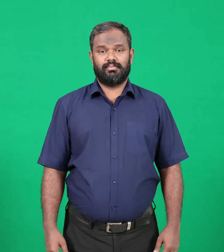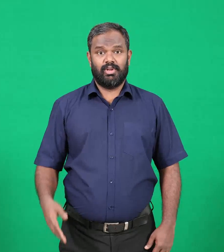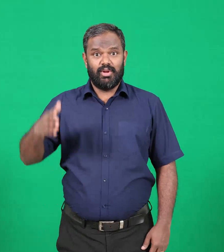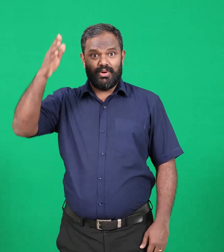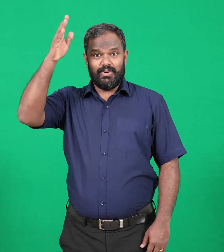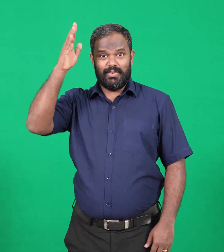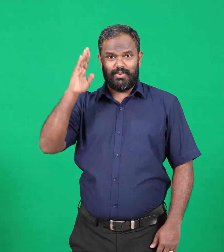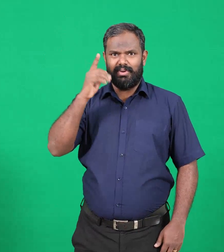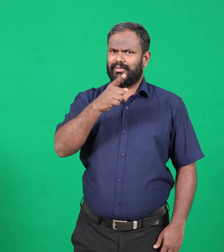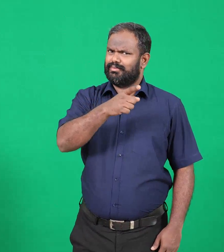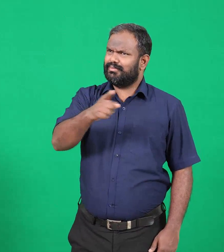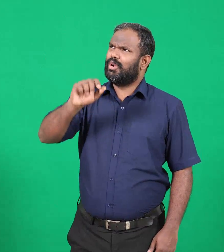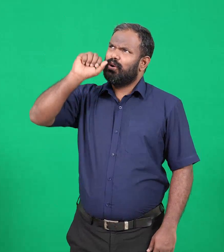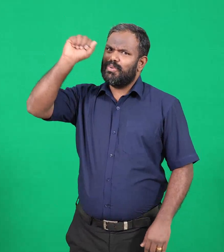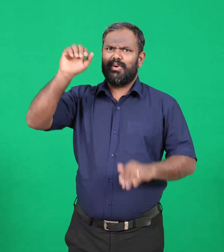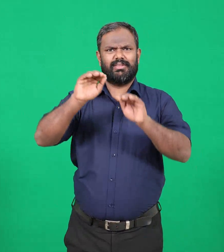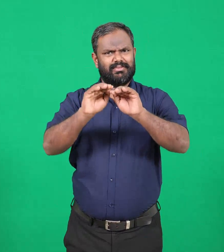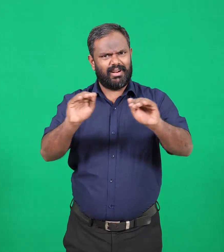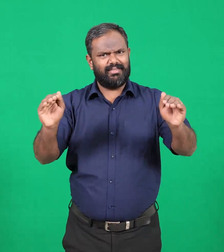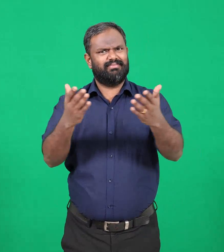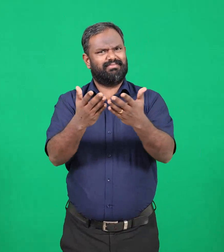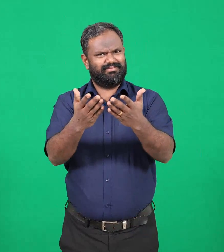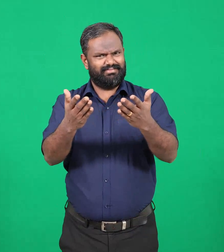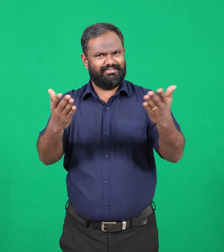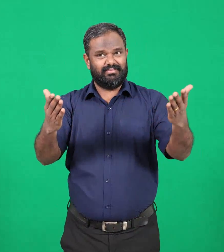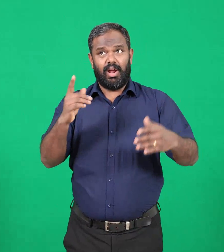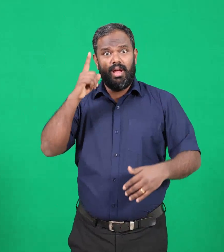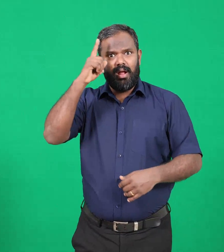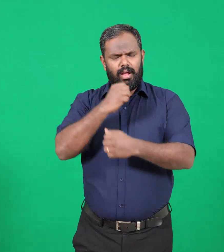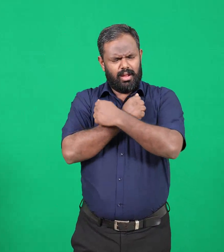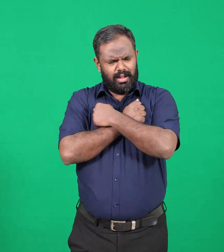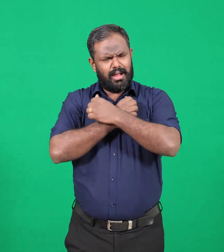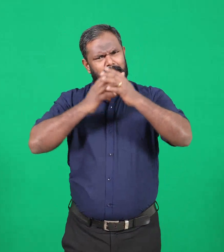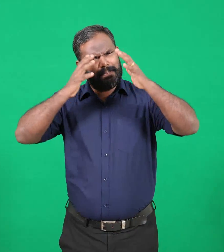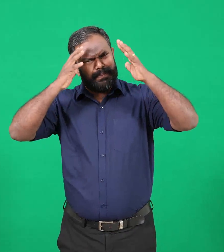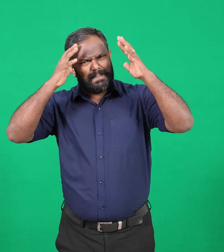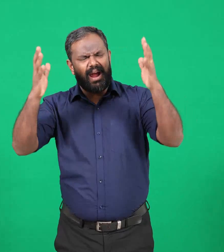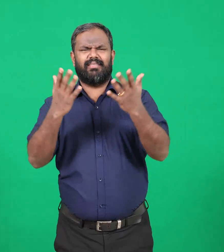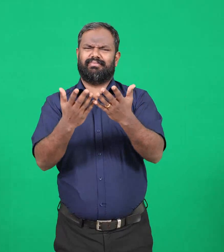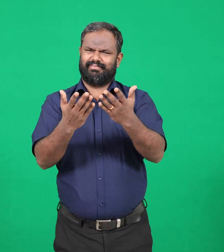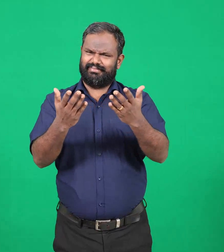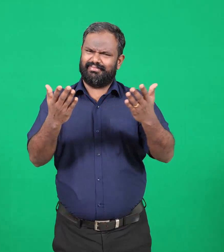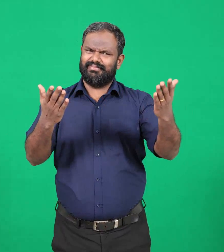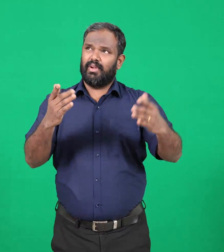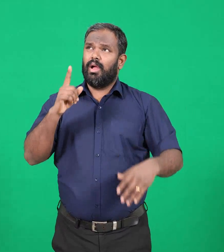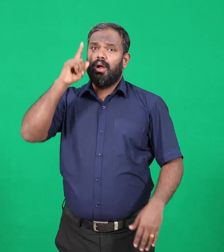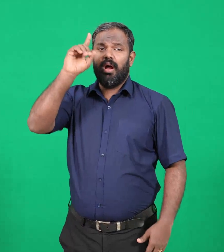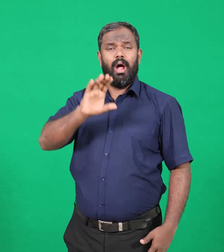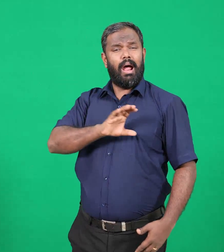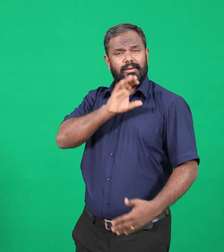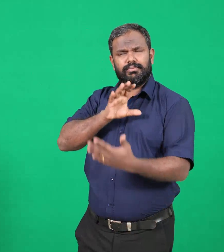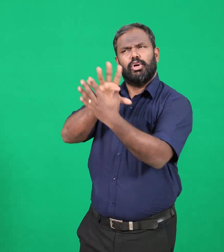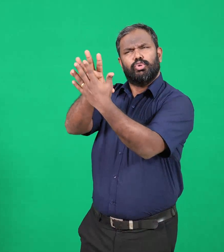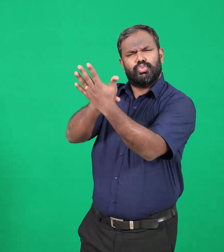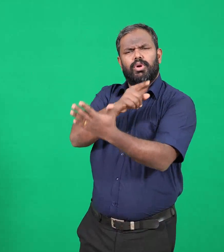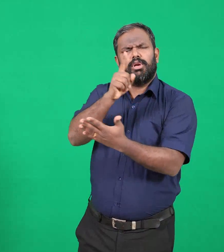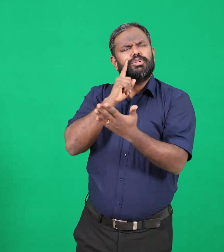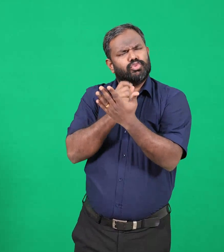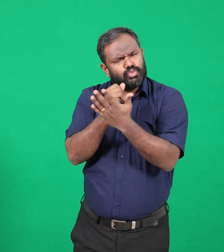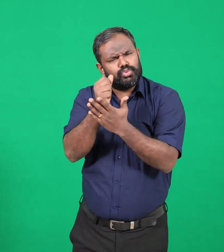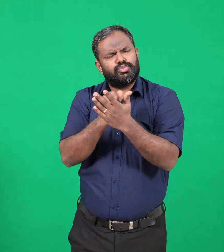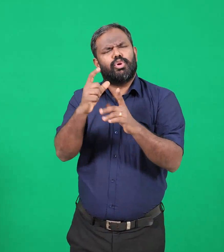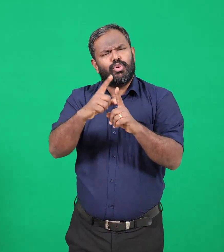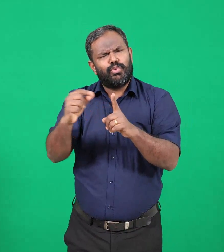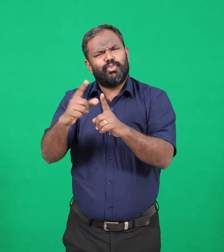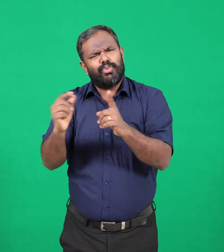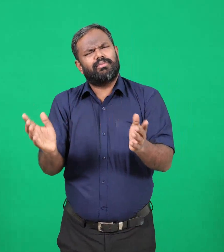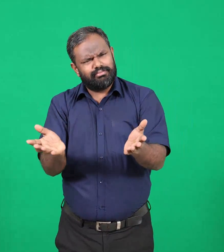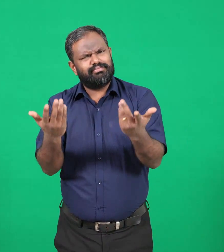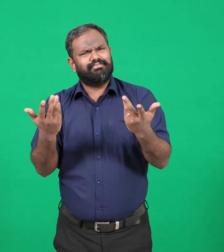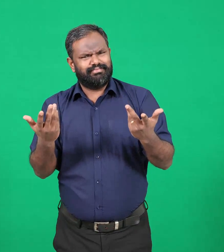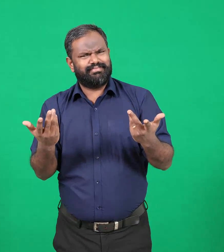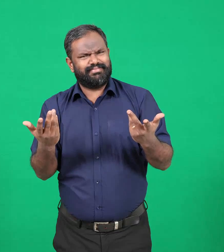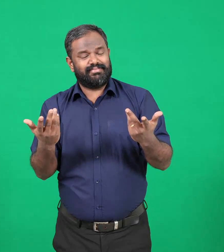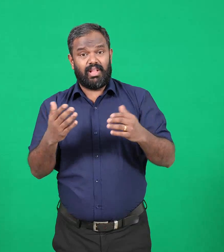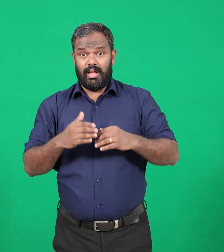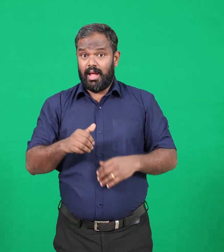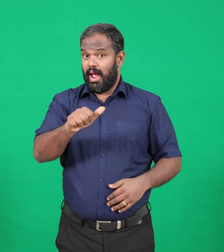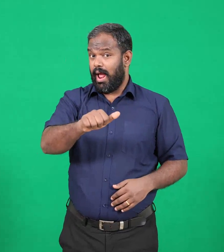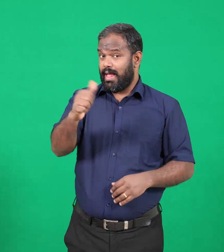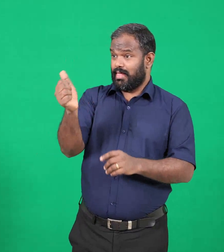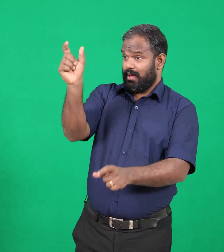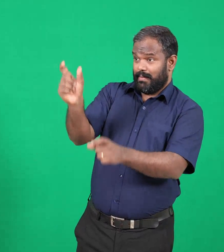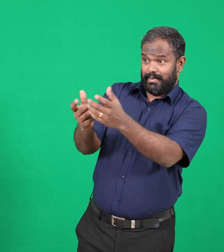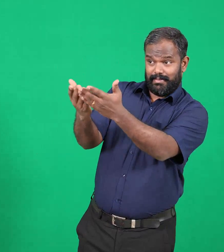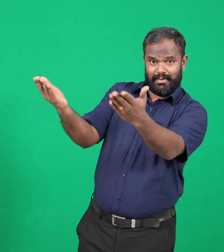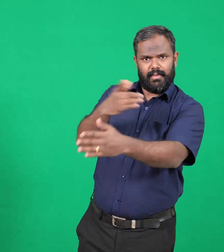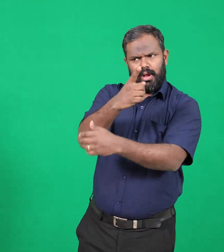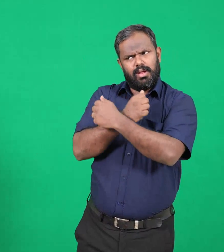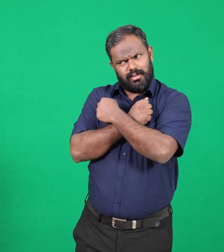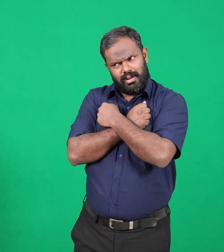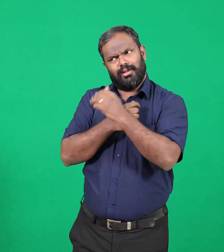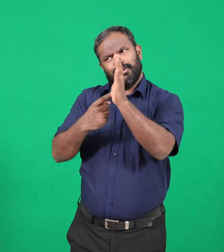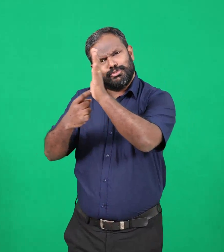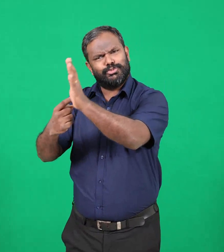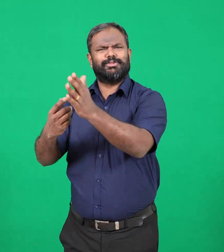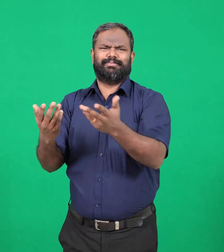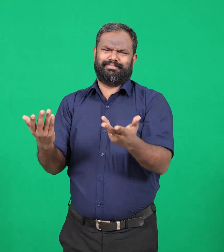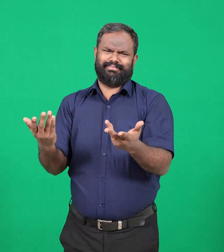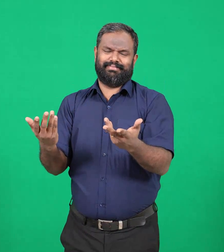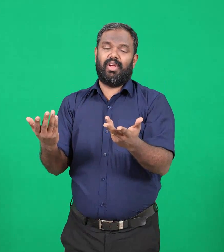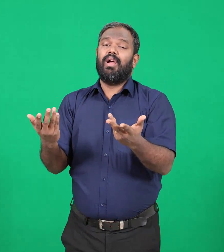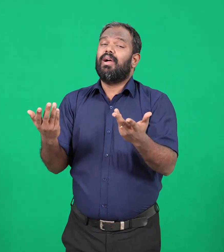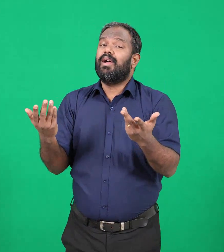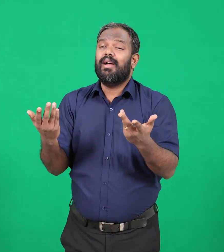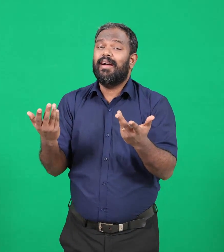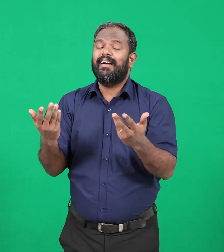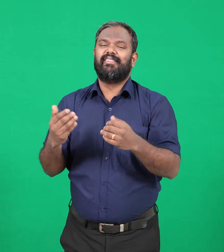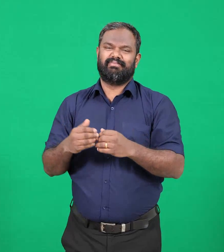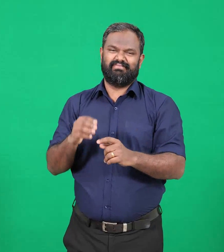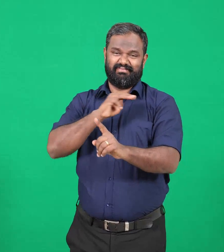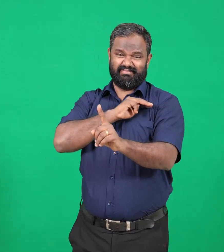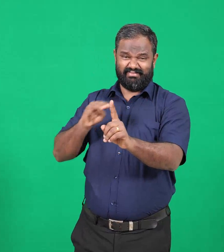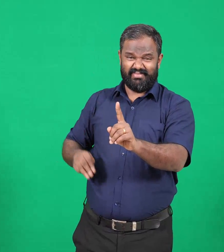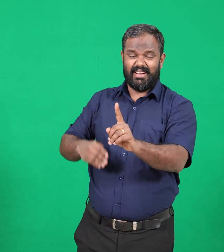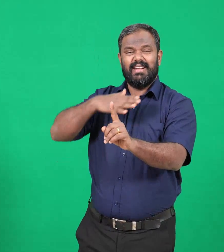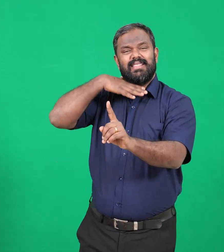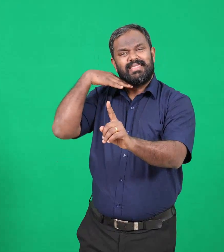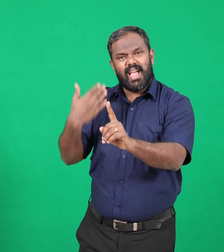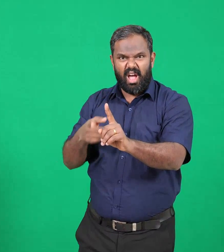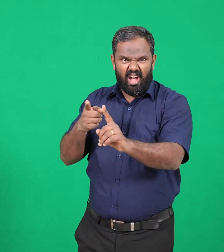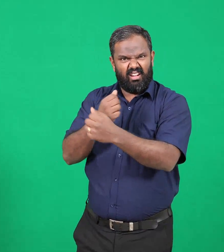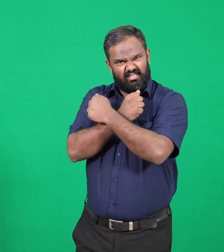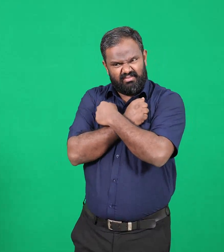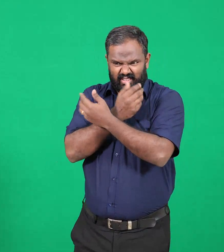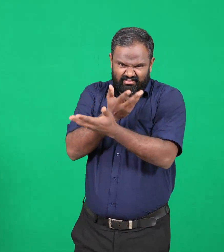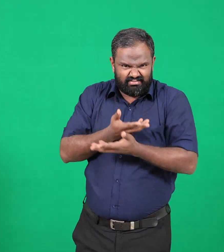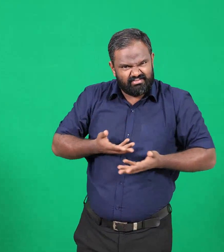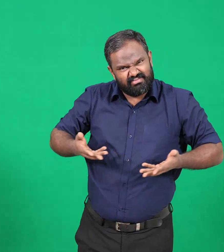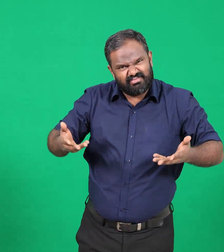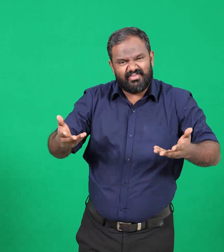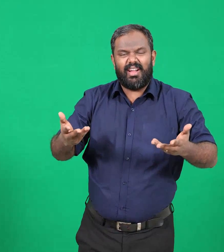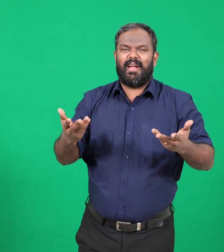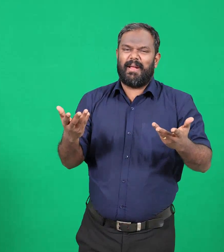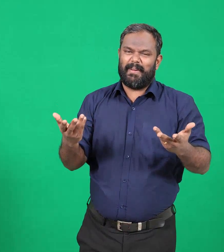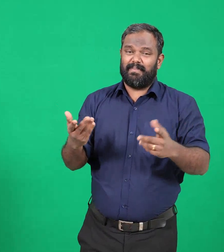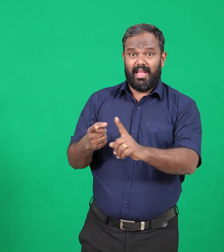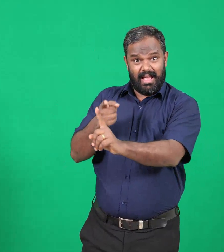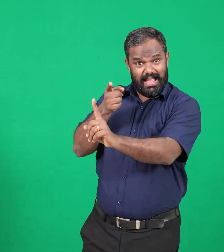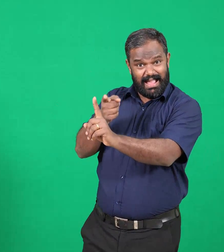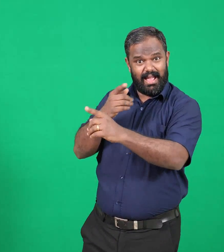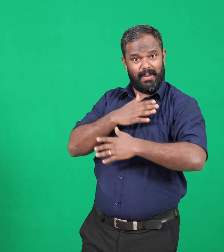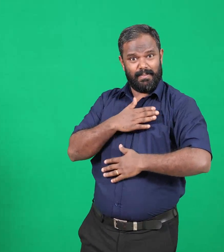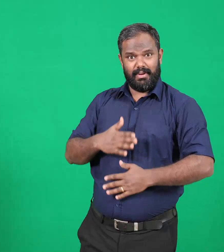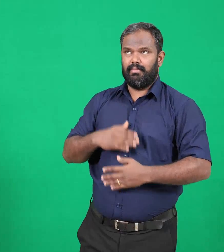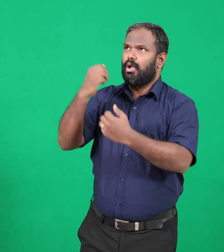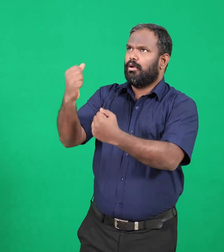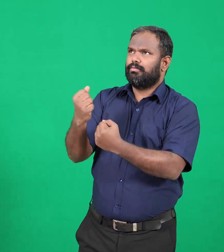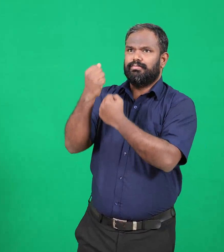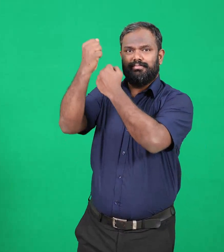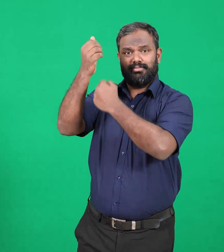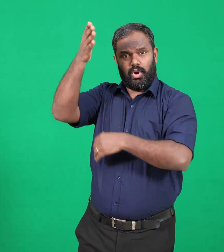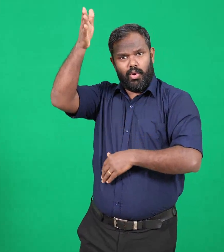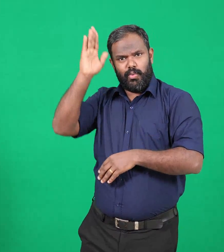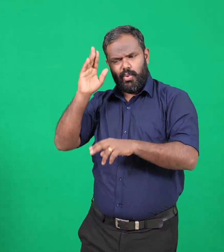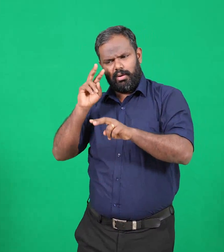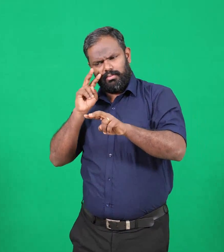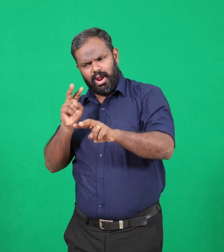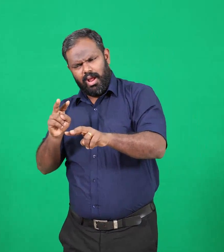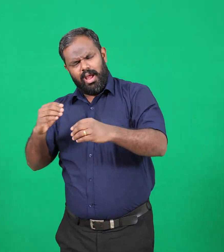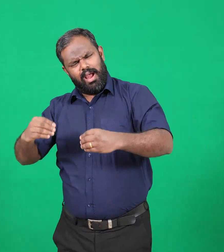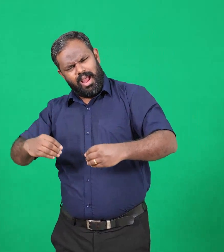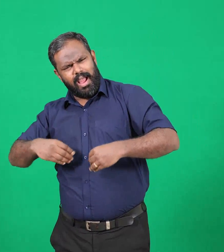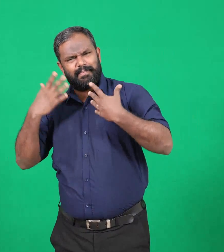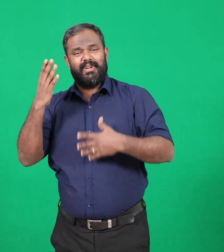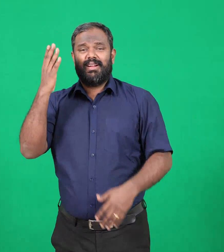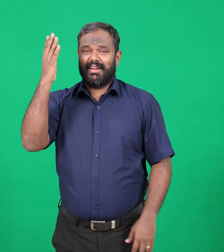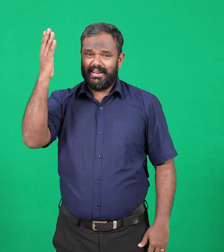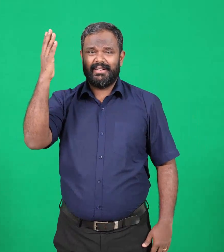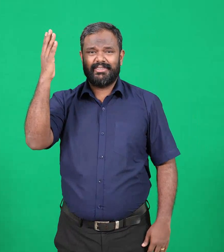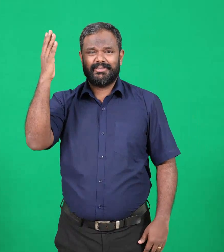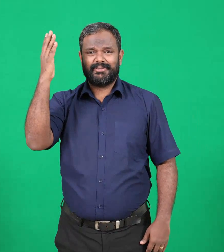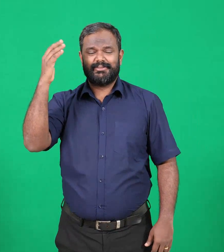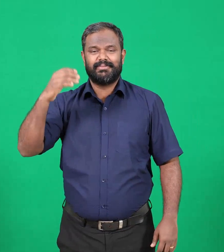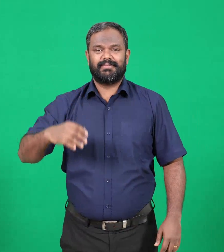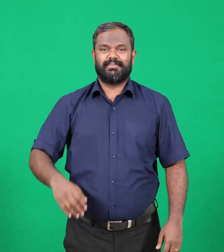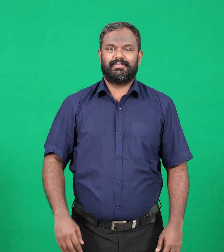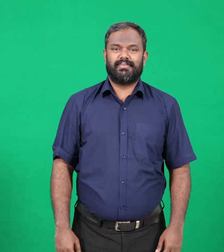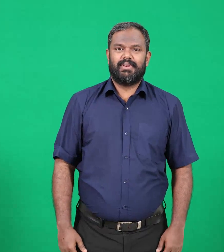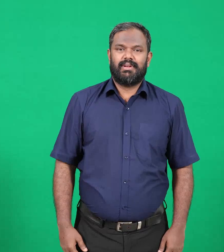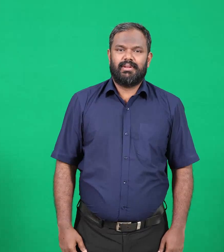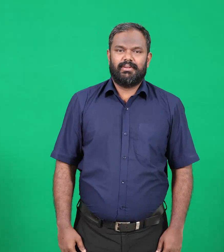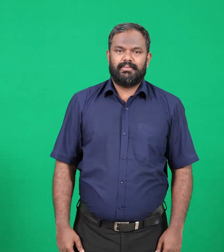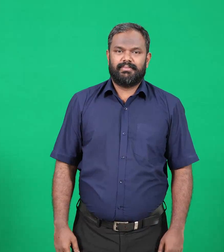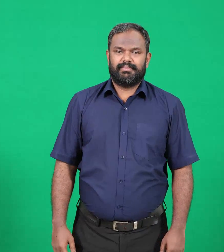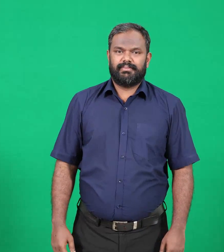Be imitators of God, therefore, as beloved children, and walk in love, just as Christ loved us and gave Himself up for us as a fragrant sacrificial offering to God.